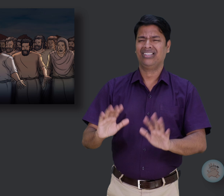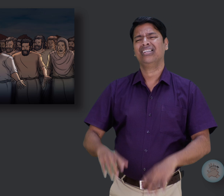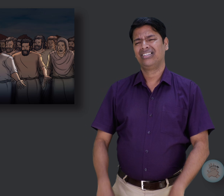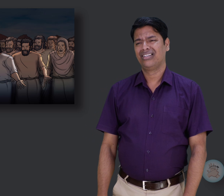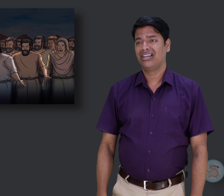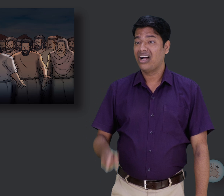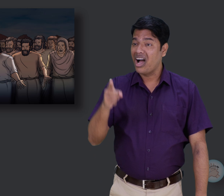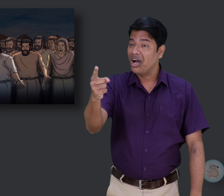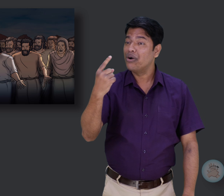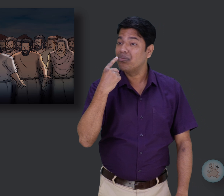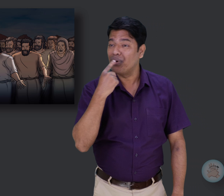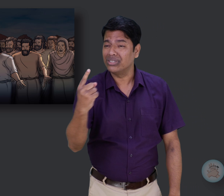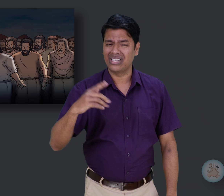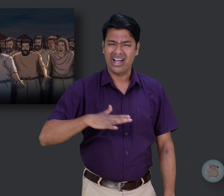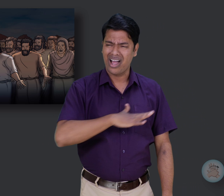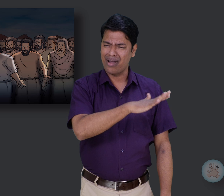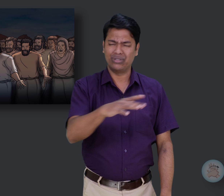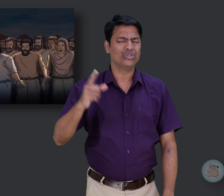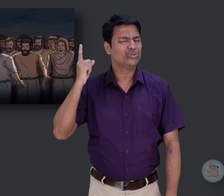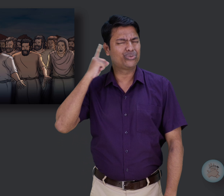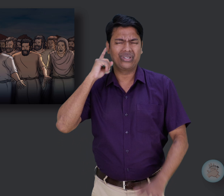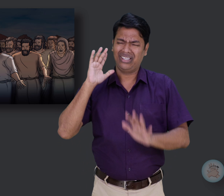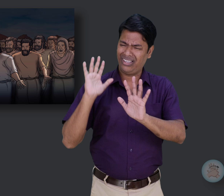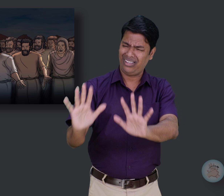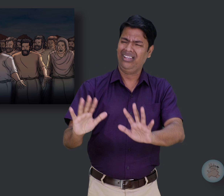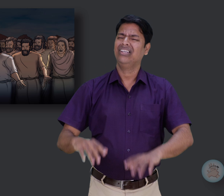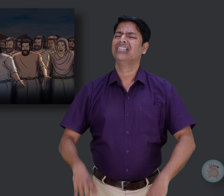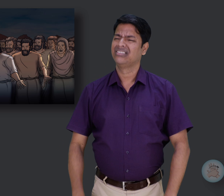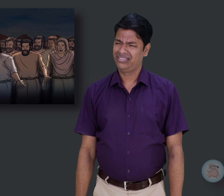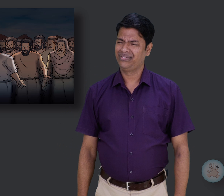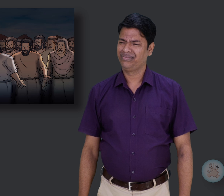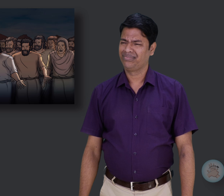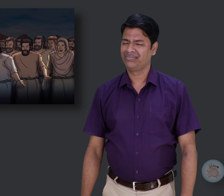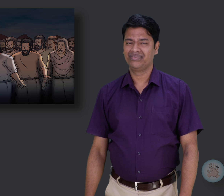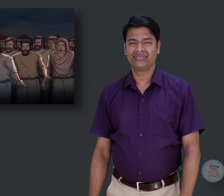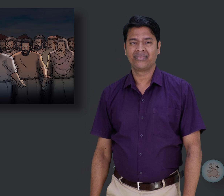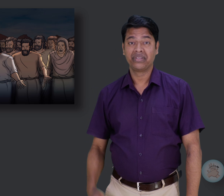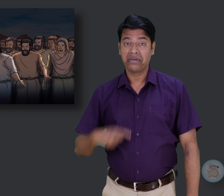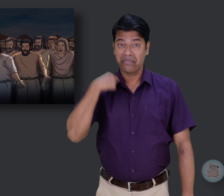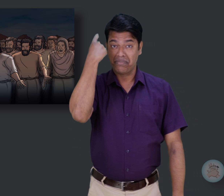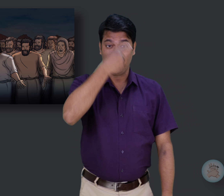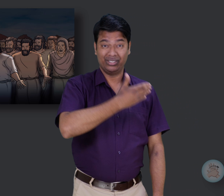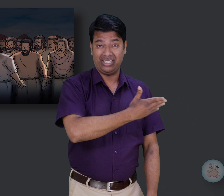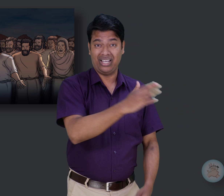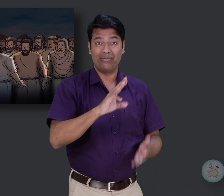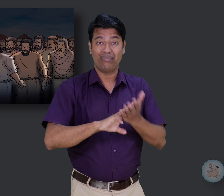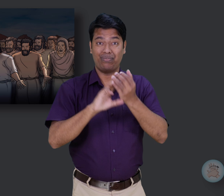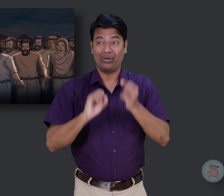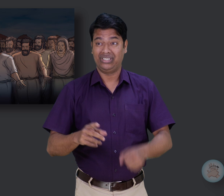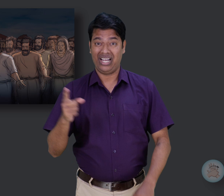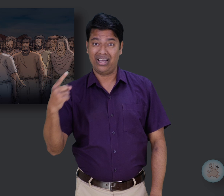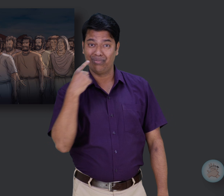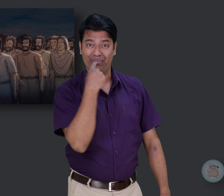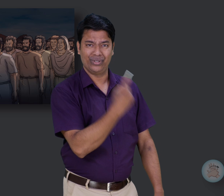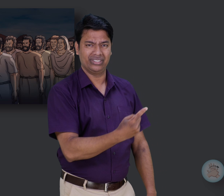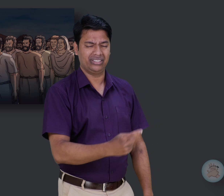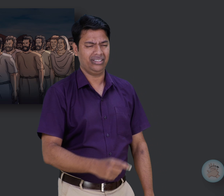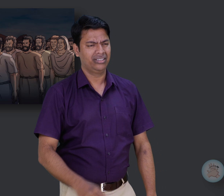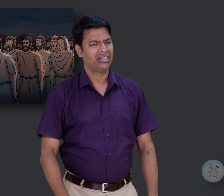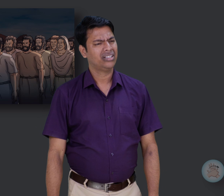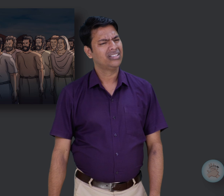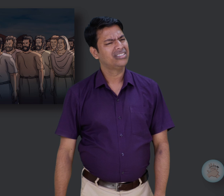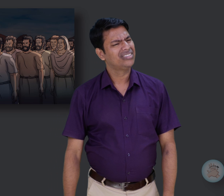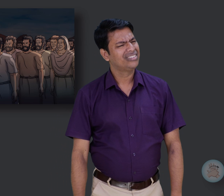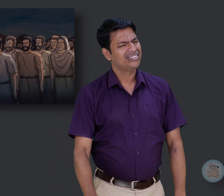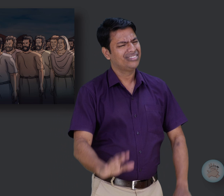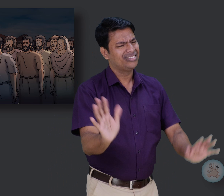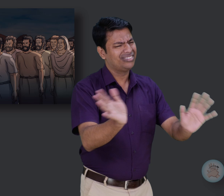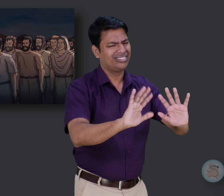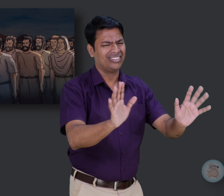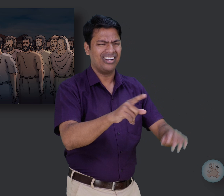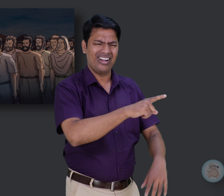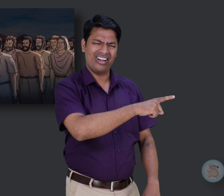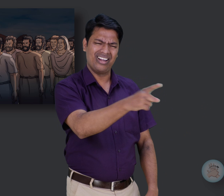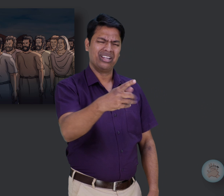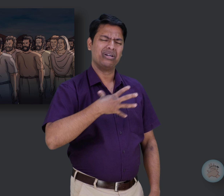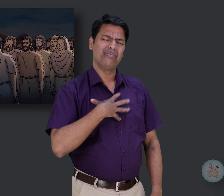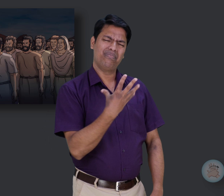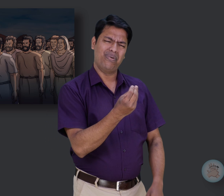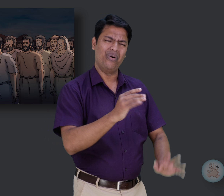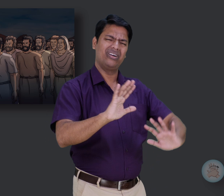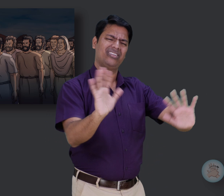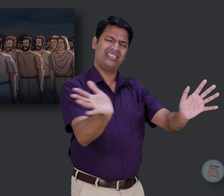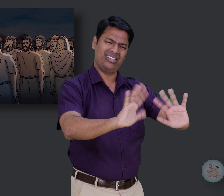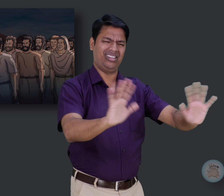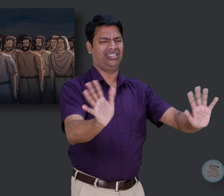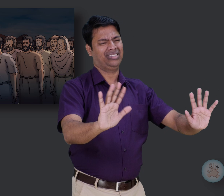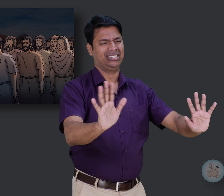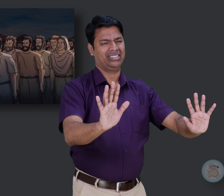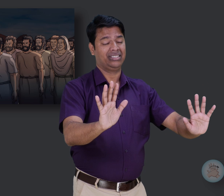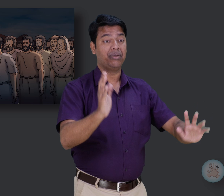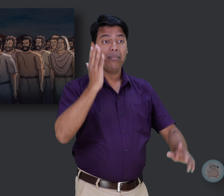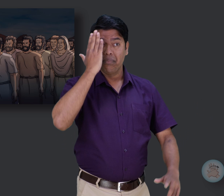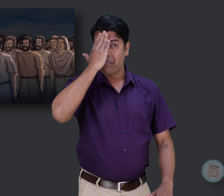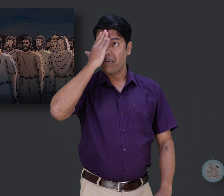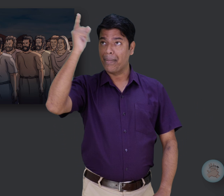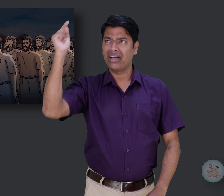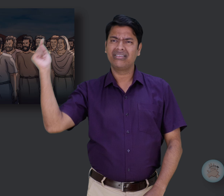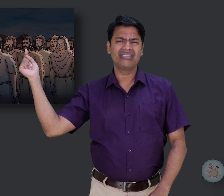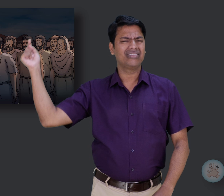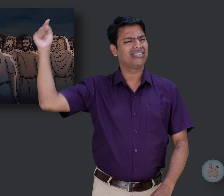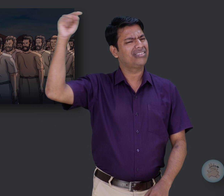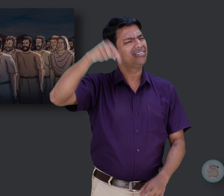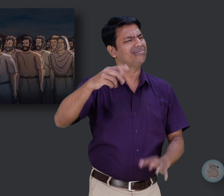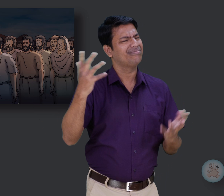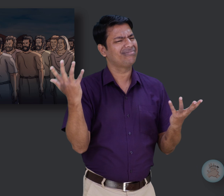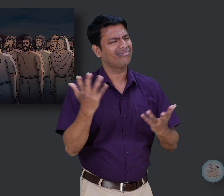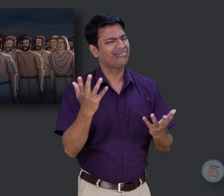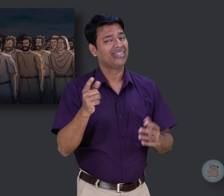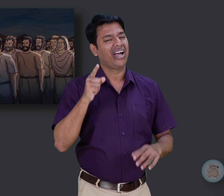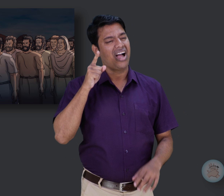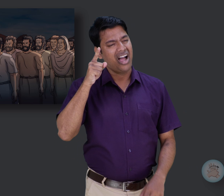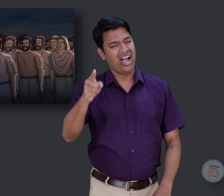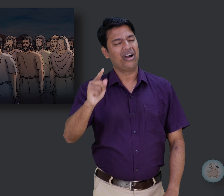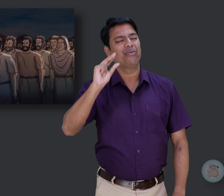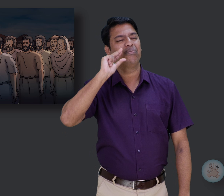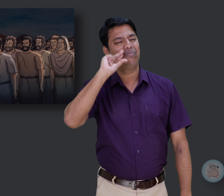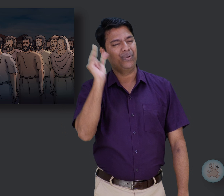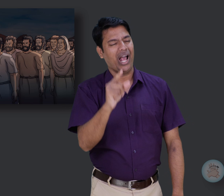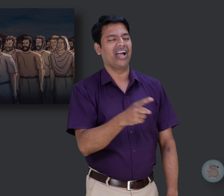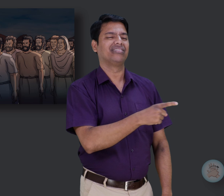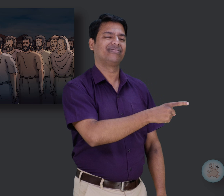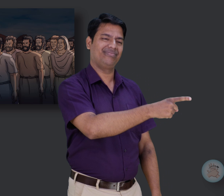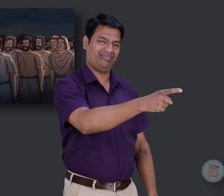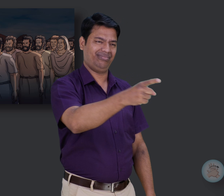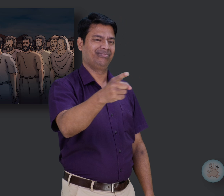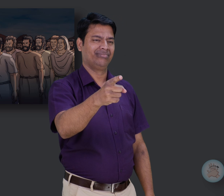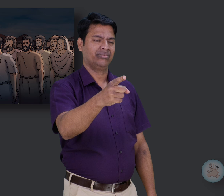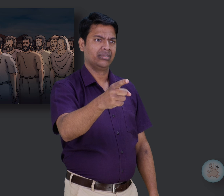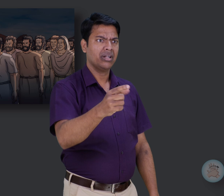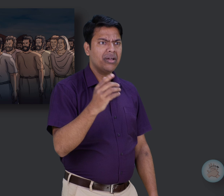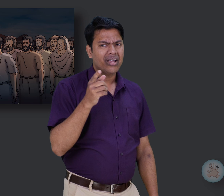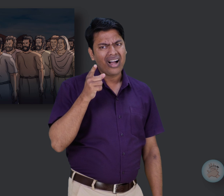“Do not be afraid,” Moses replied.